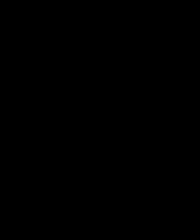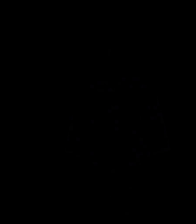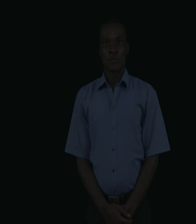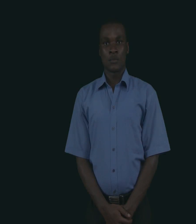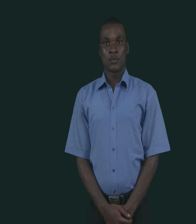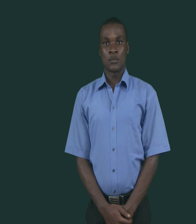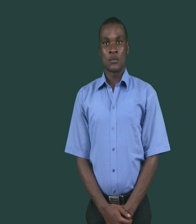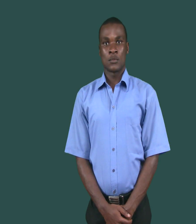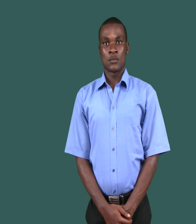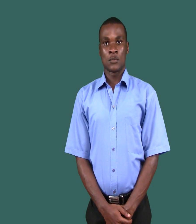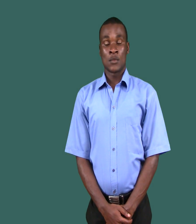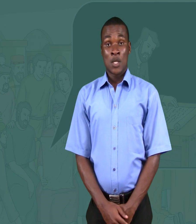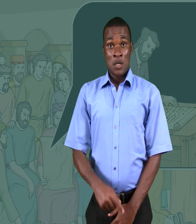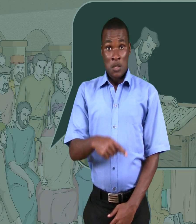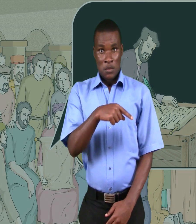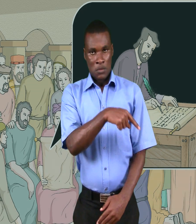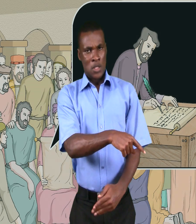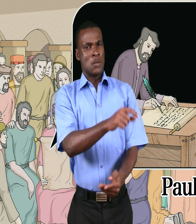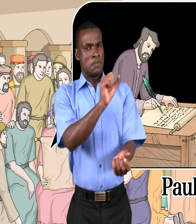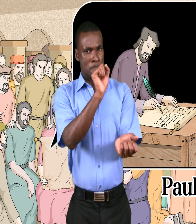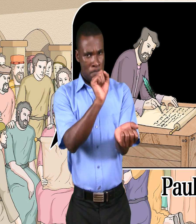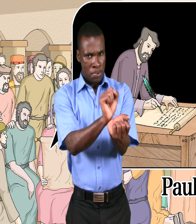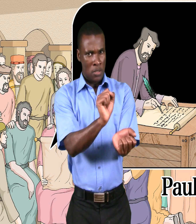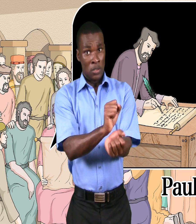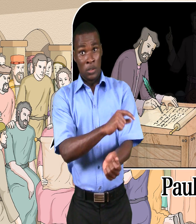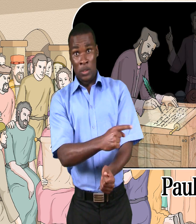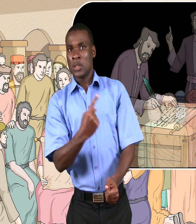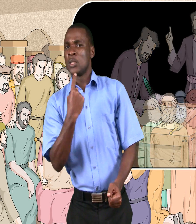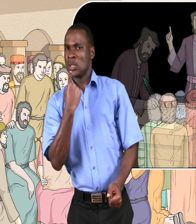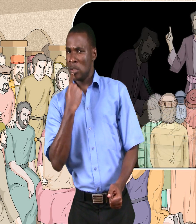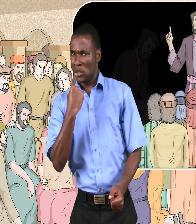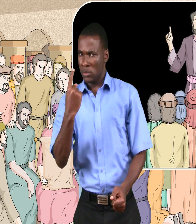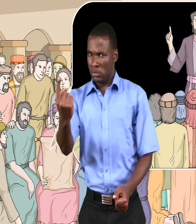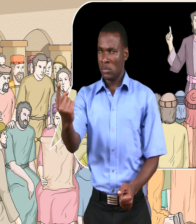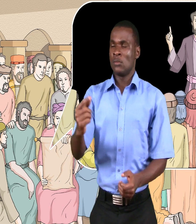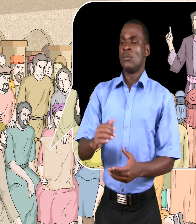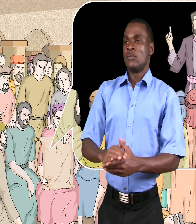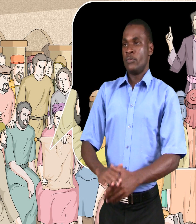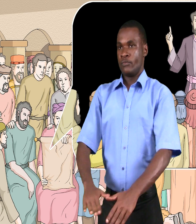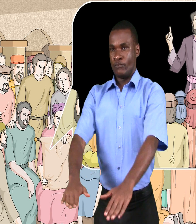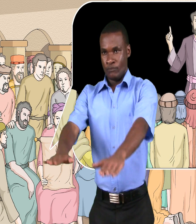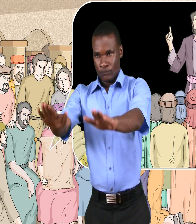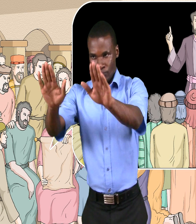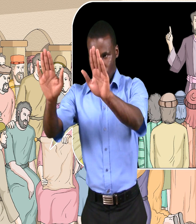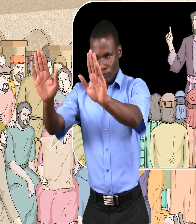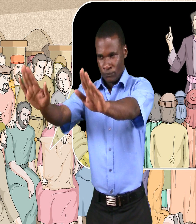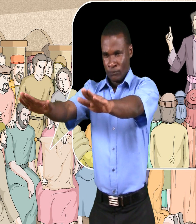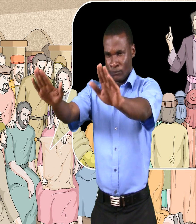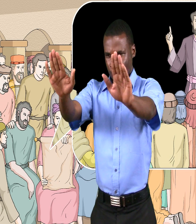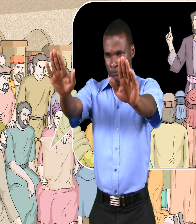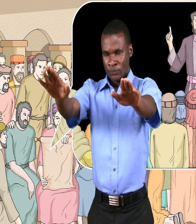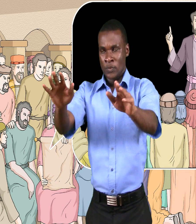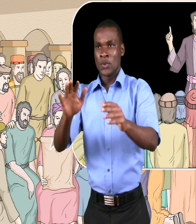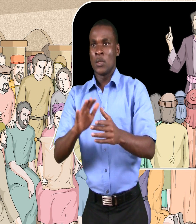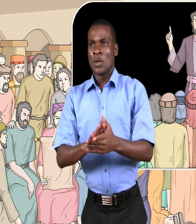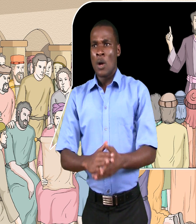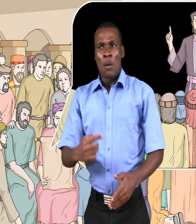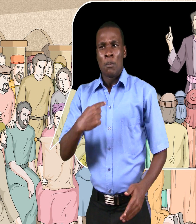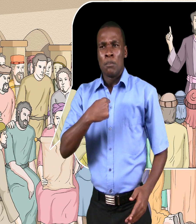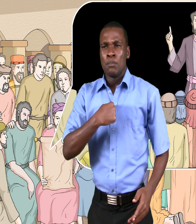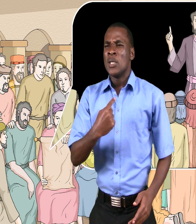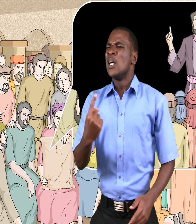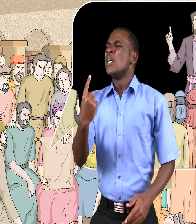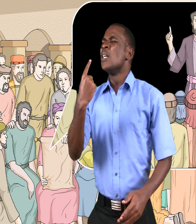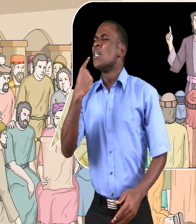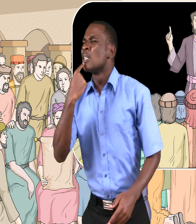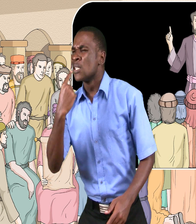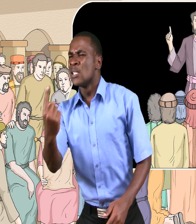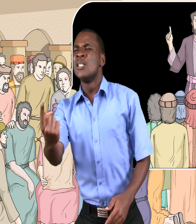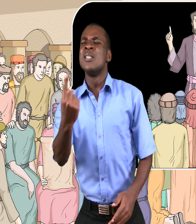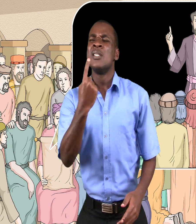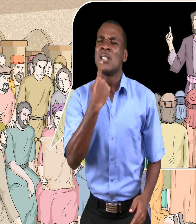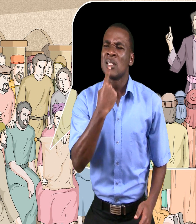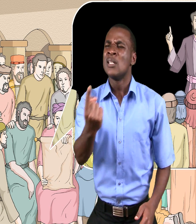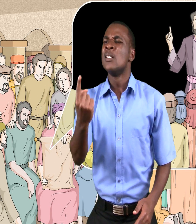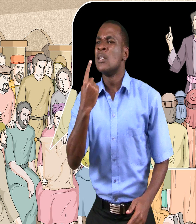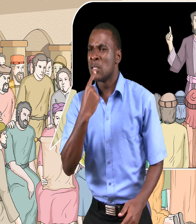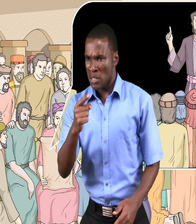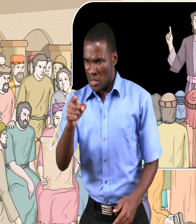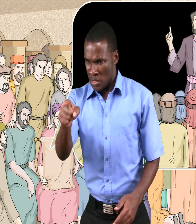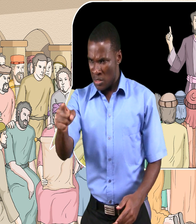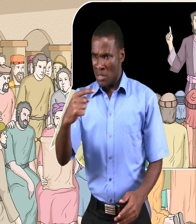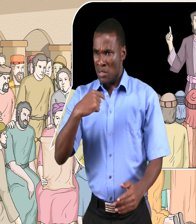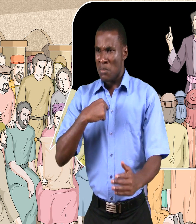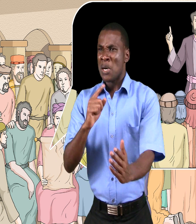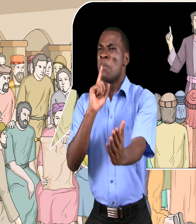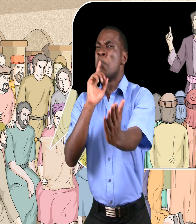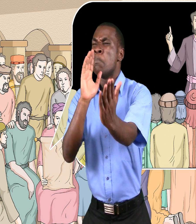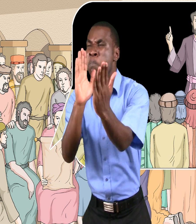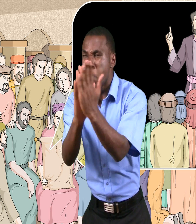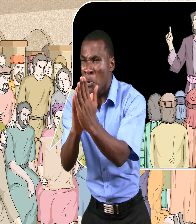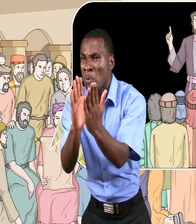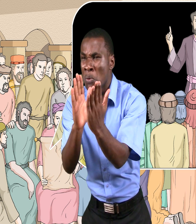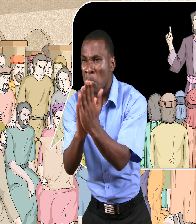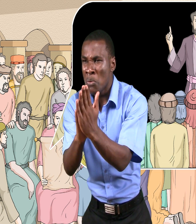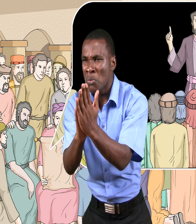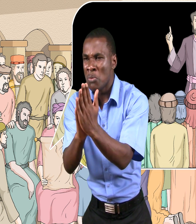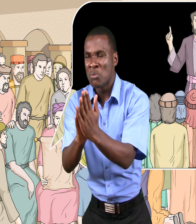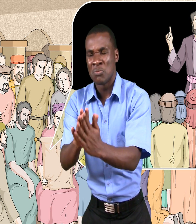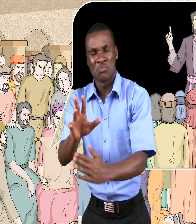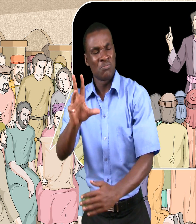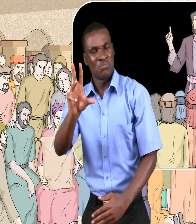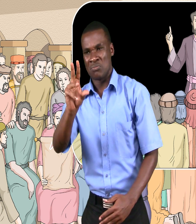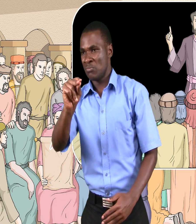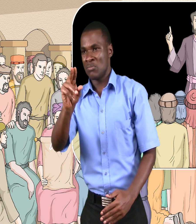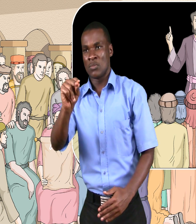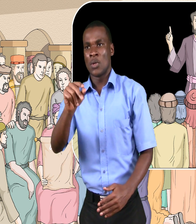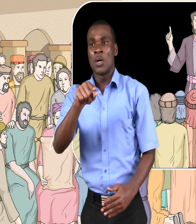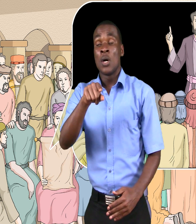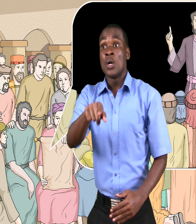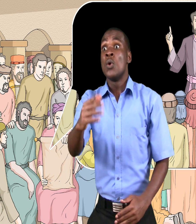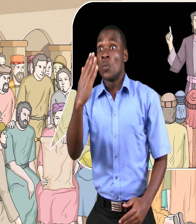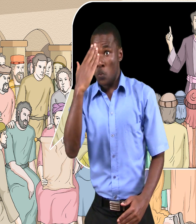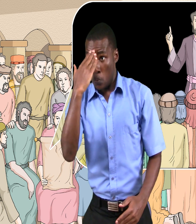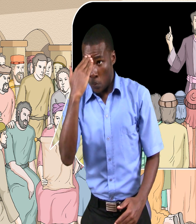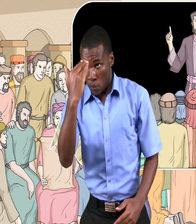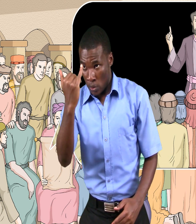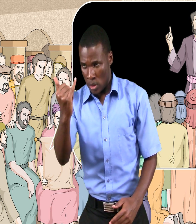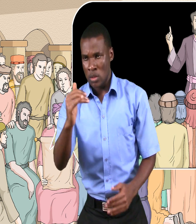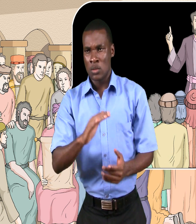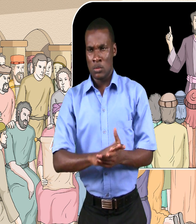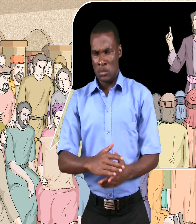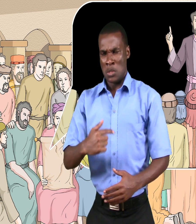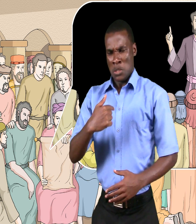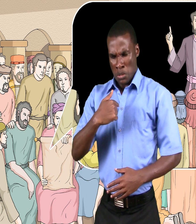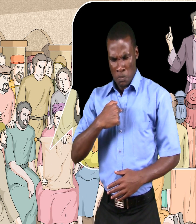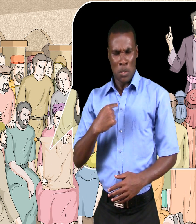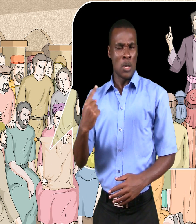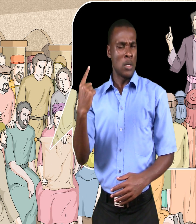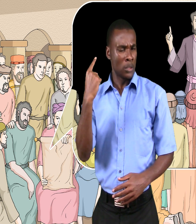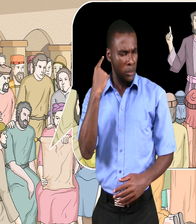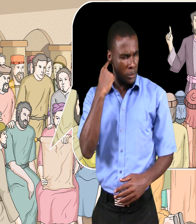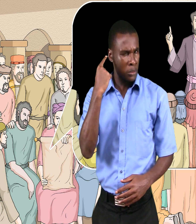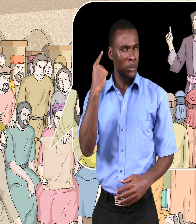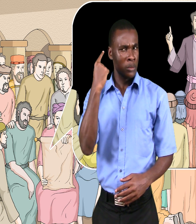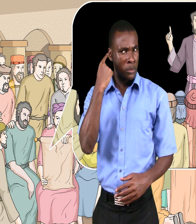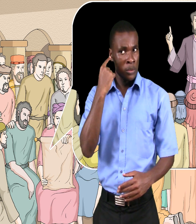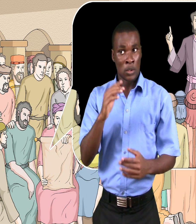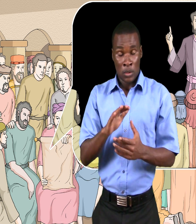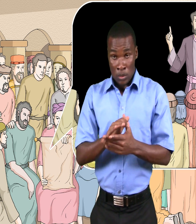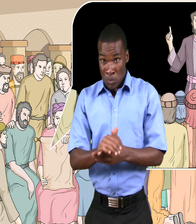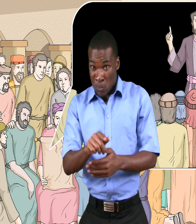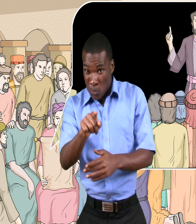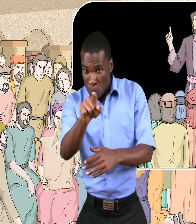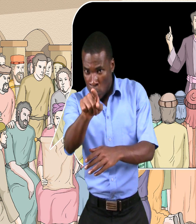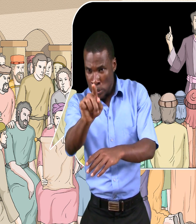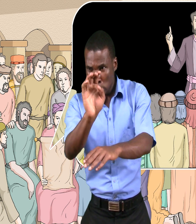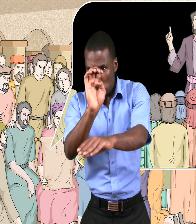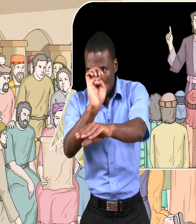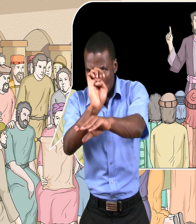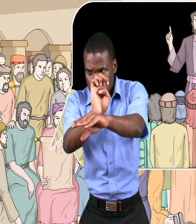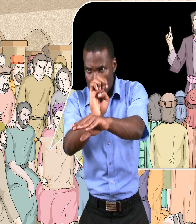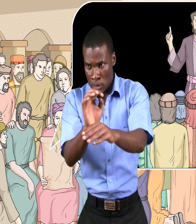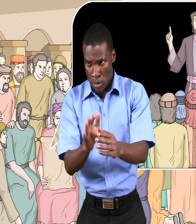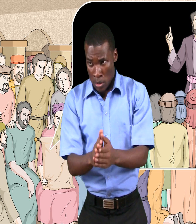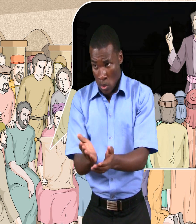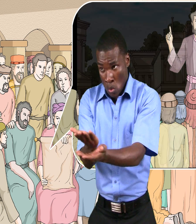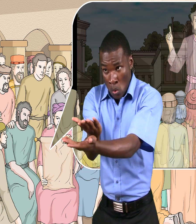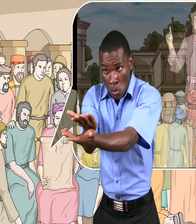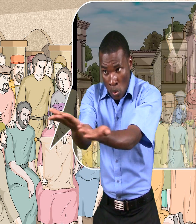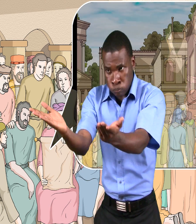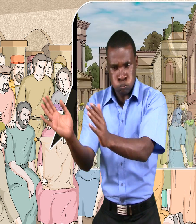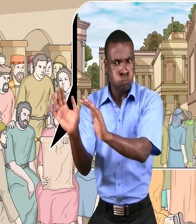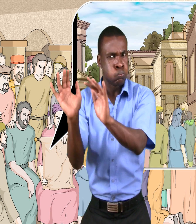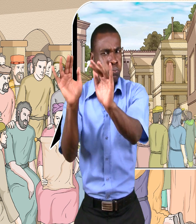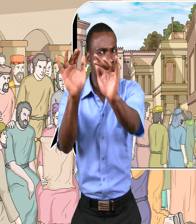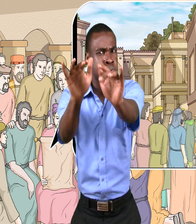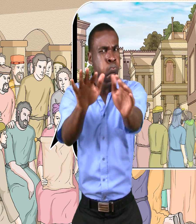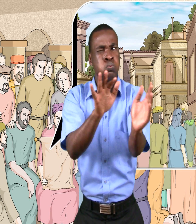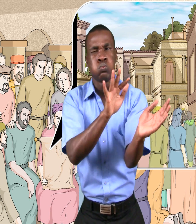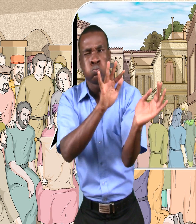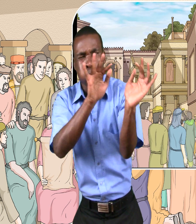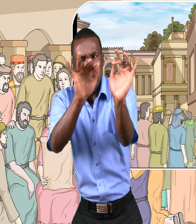In the following instructions I have no praise to offer, because your gatherings do more harm than good.